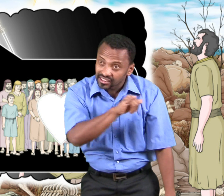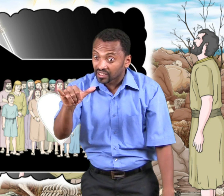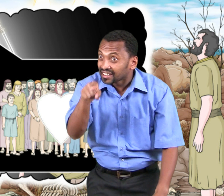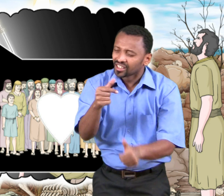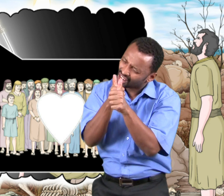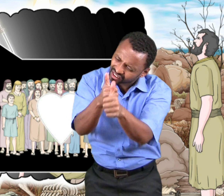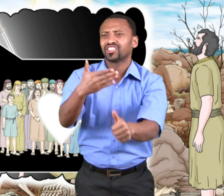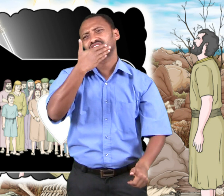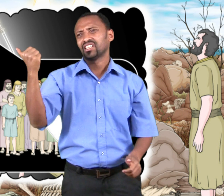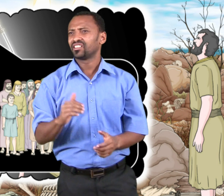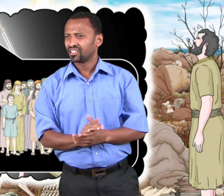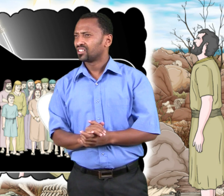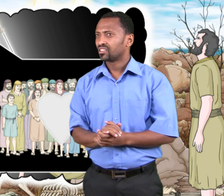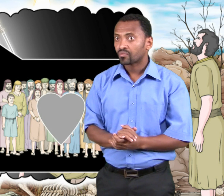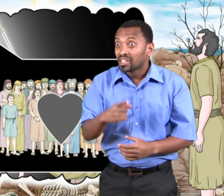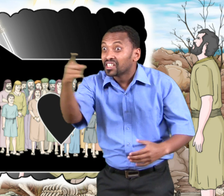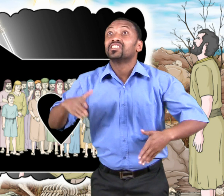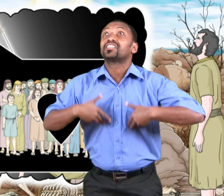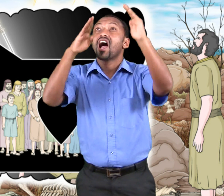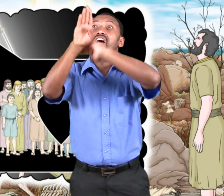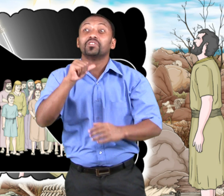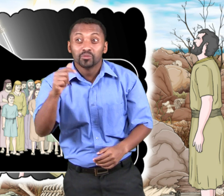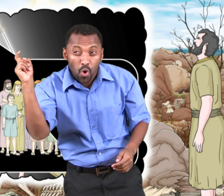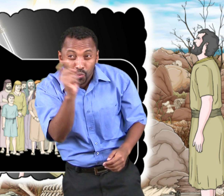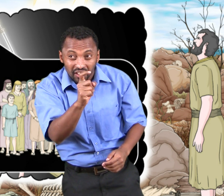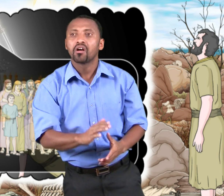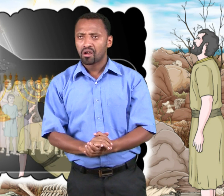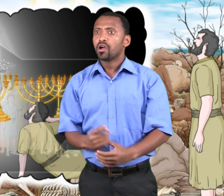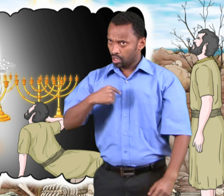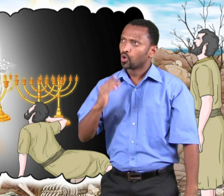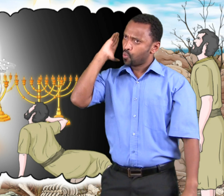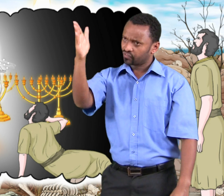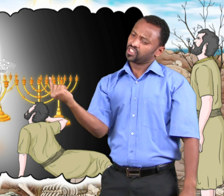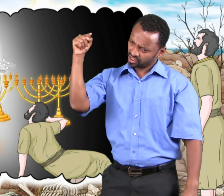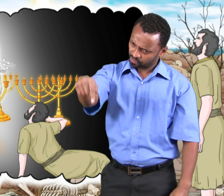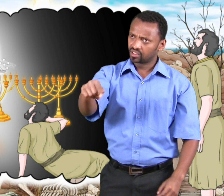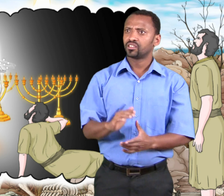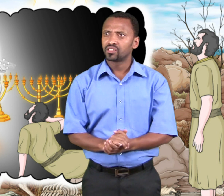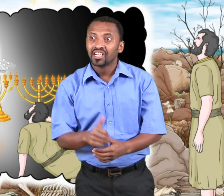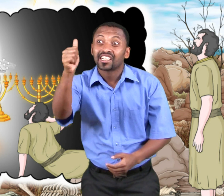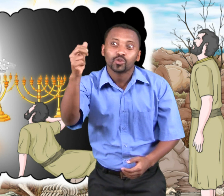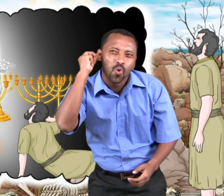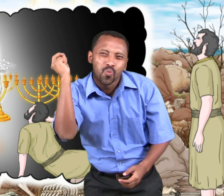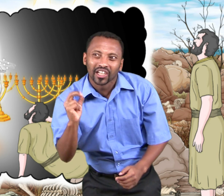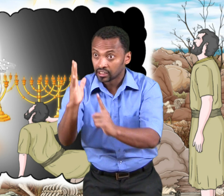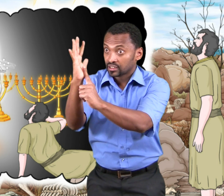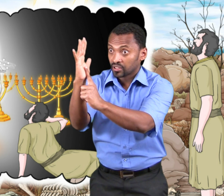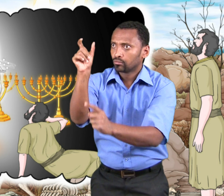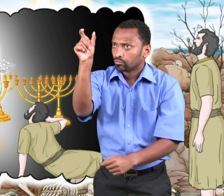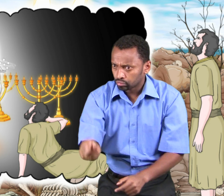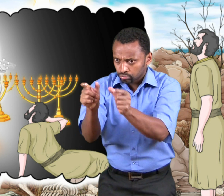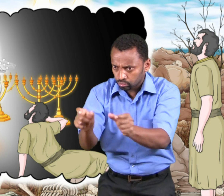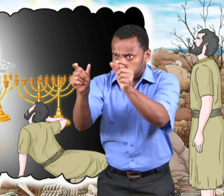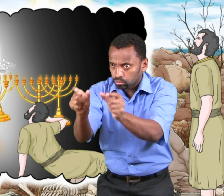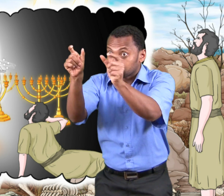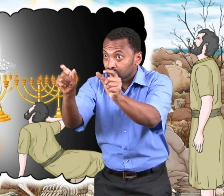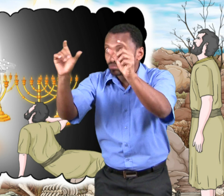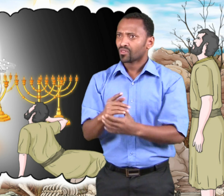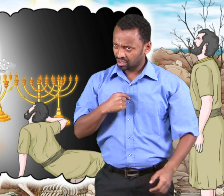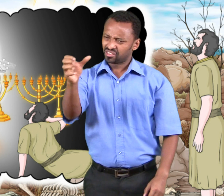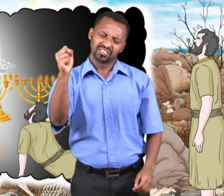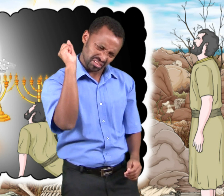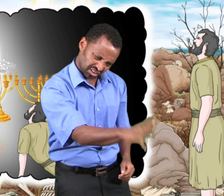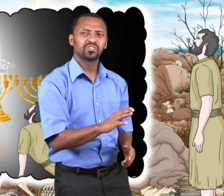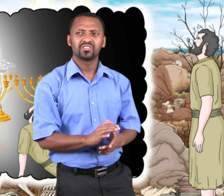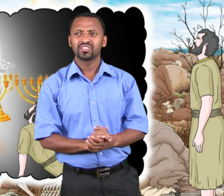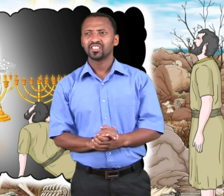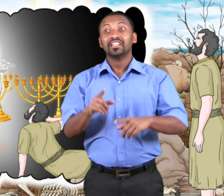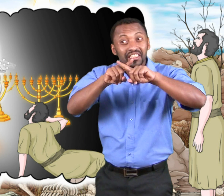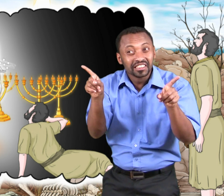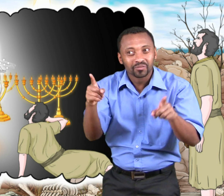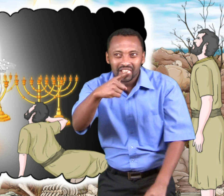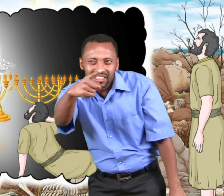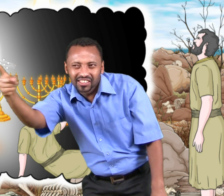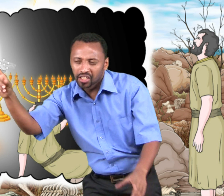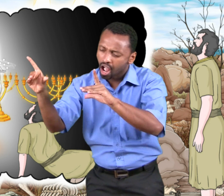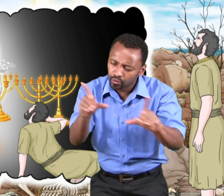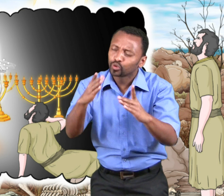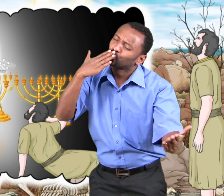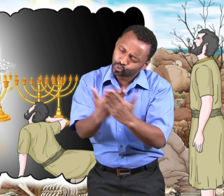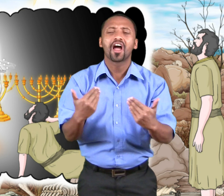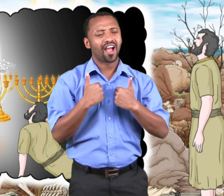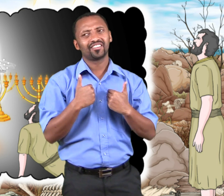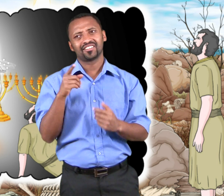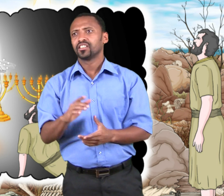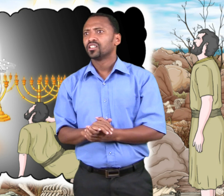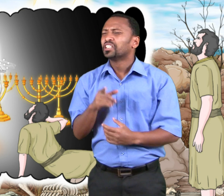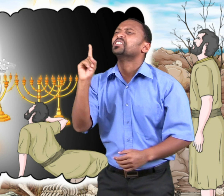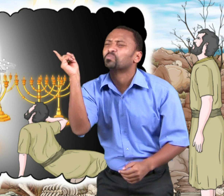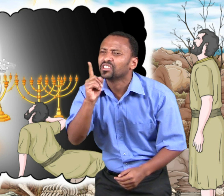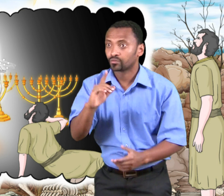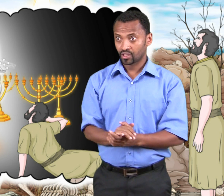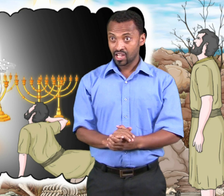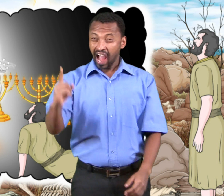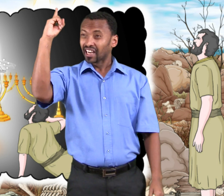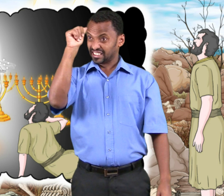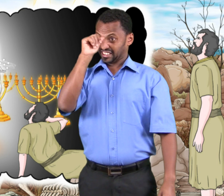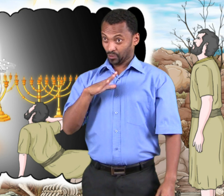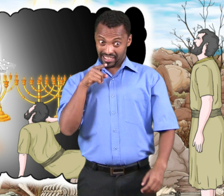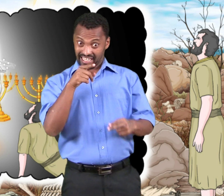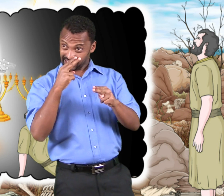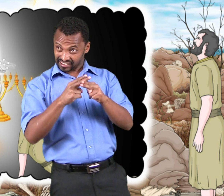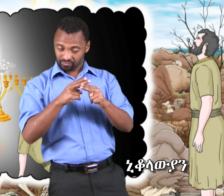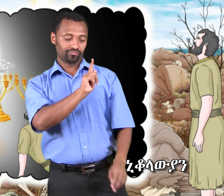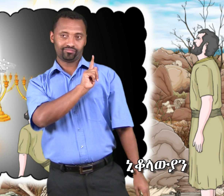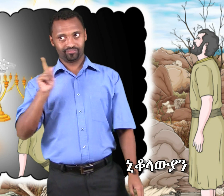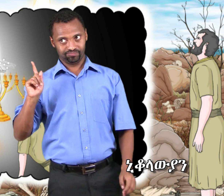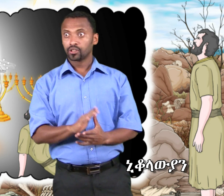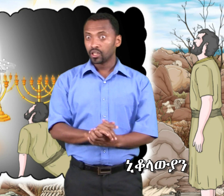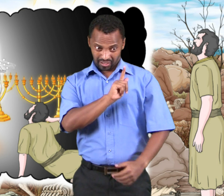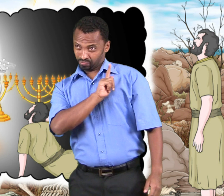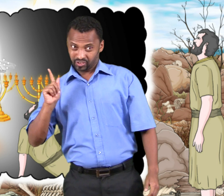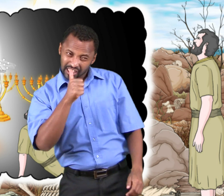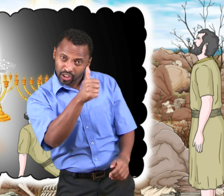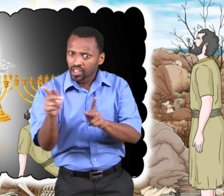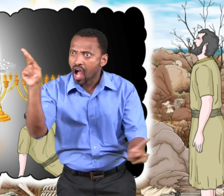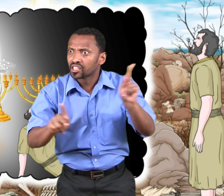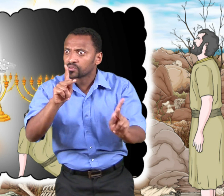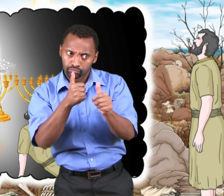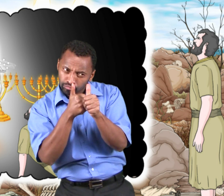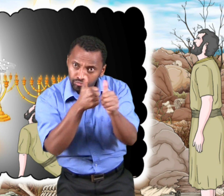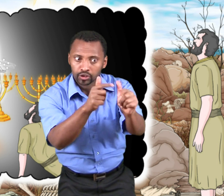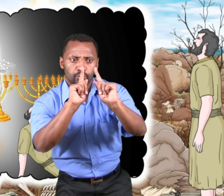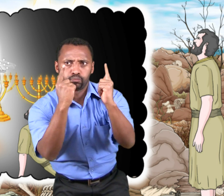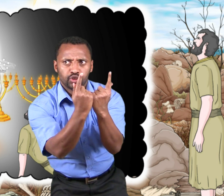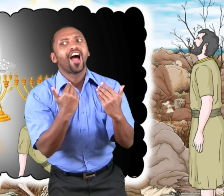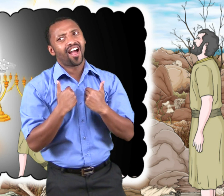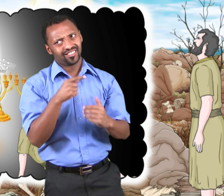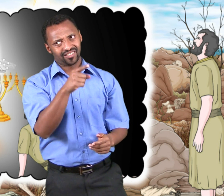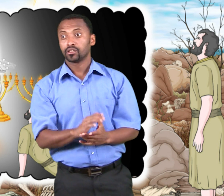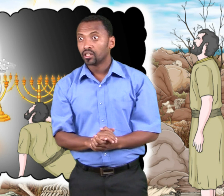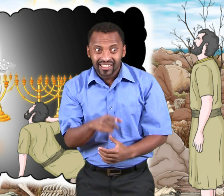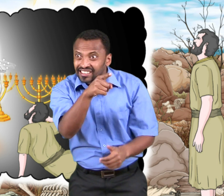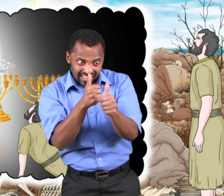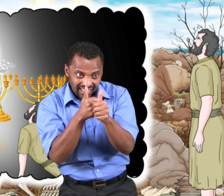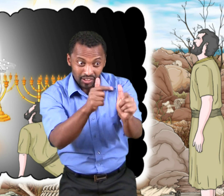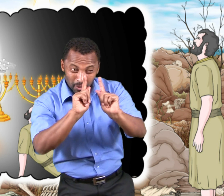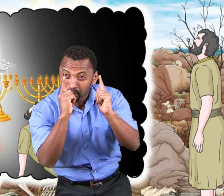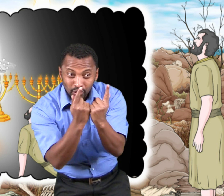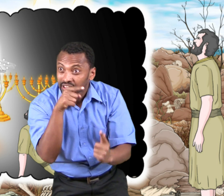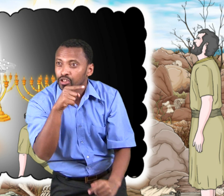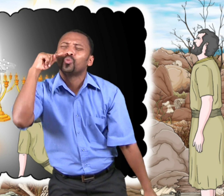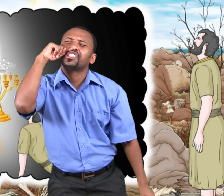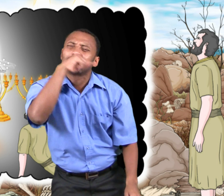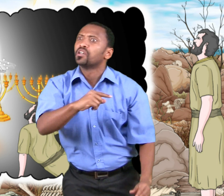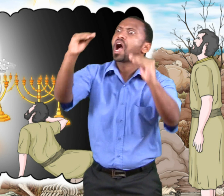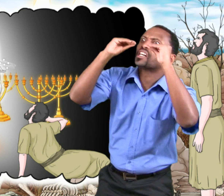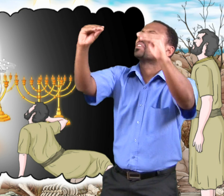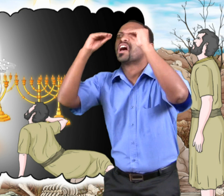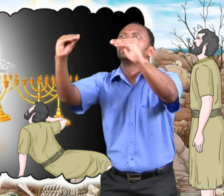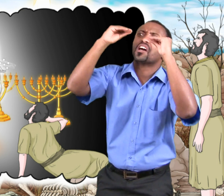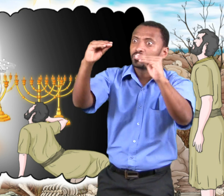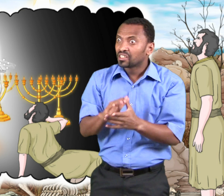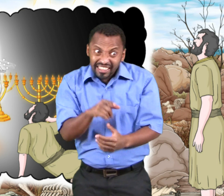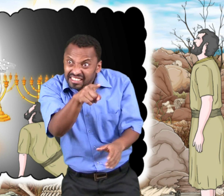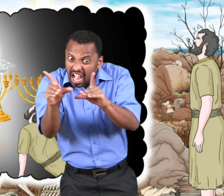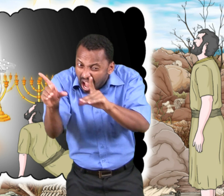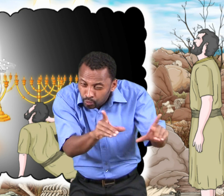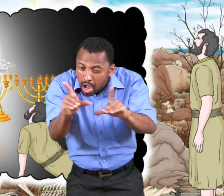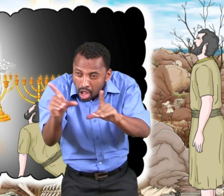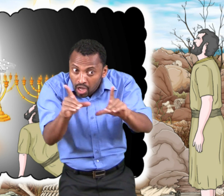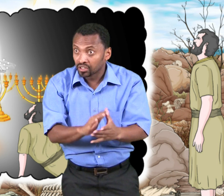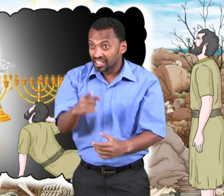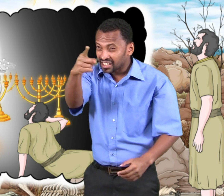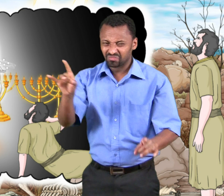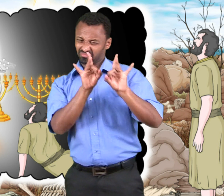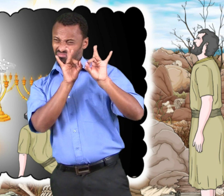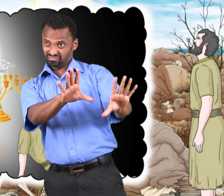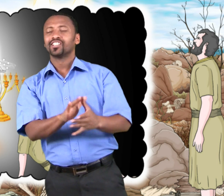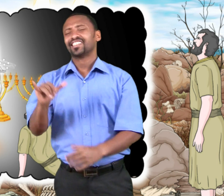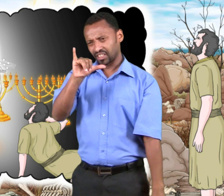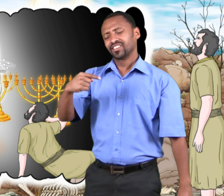But you have this to your credit: You hate the works of the Nicolaitans, which I also hate.